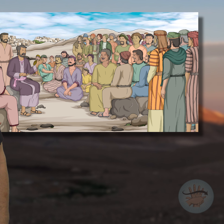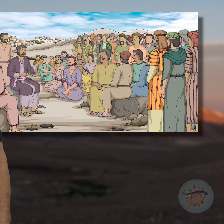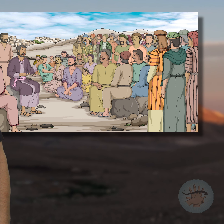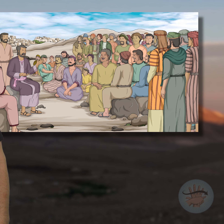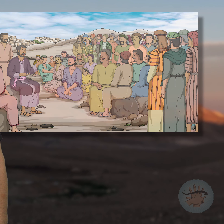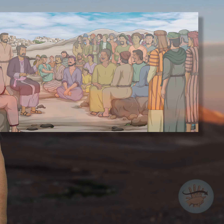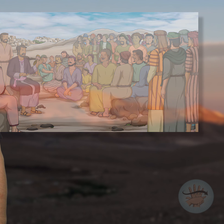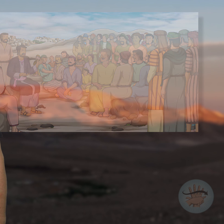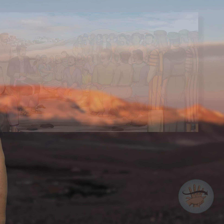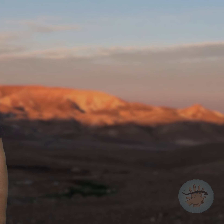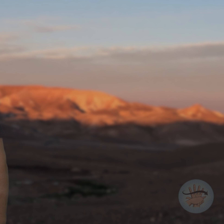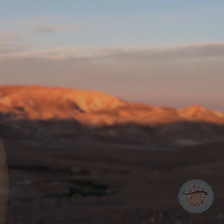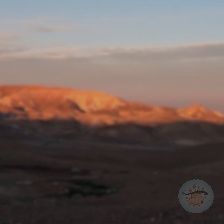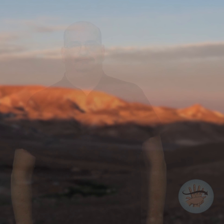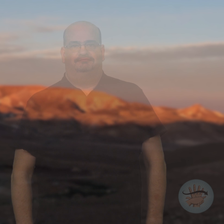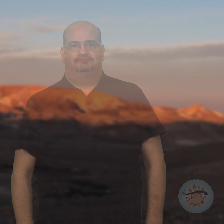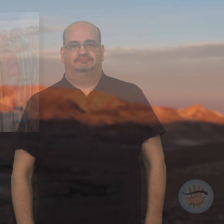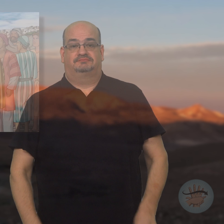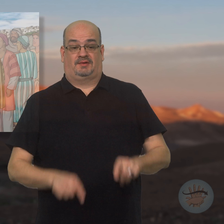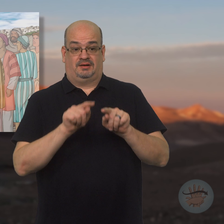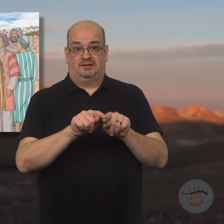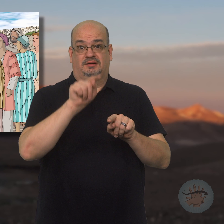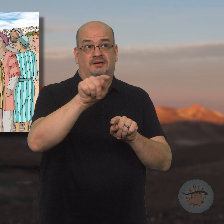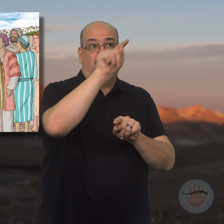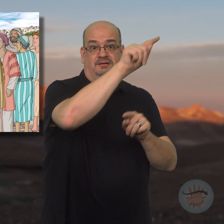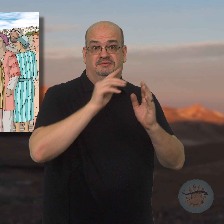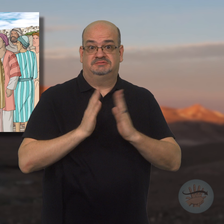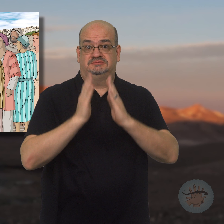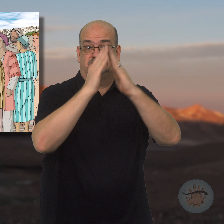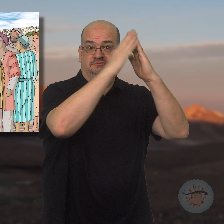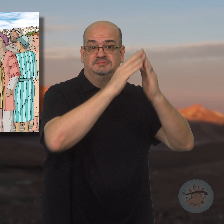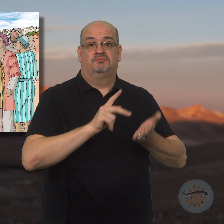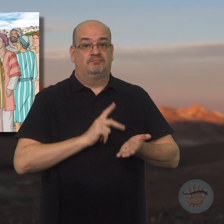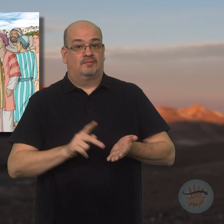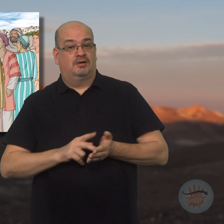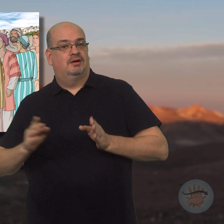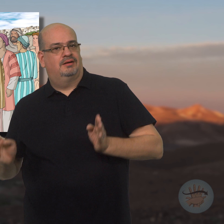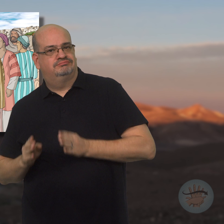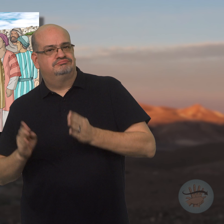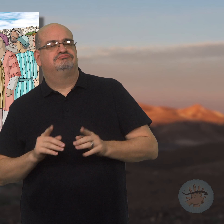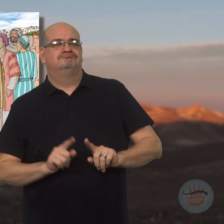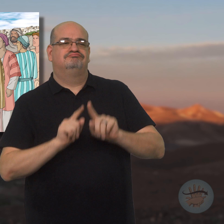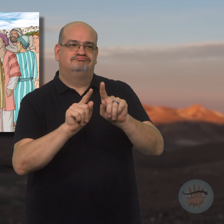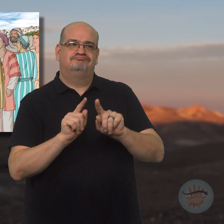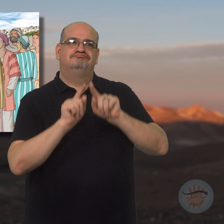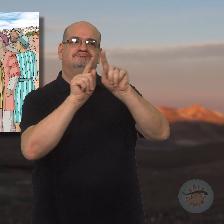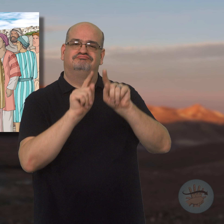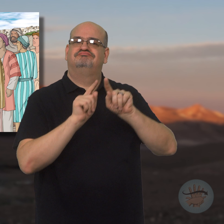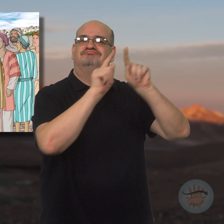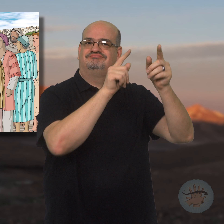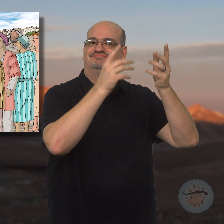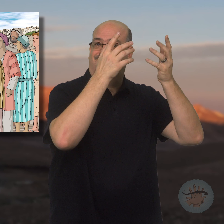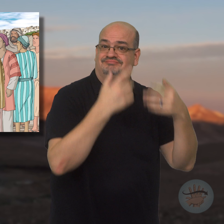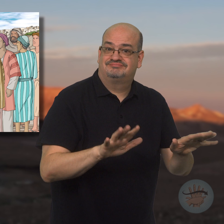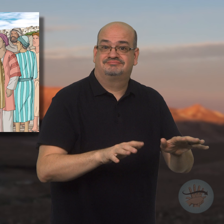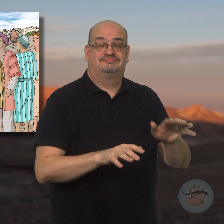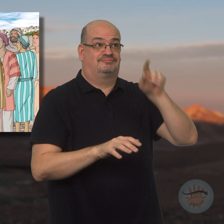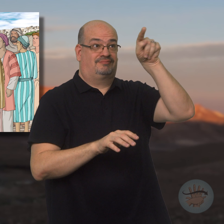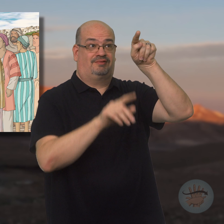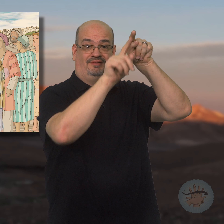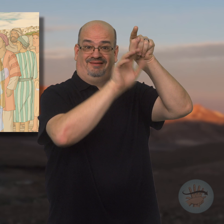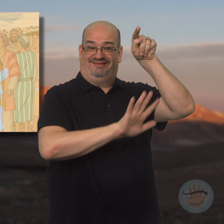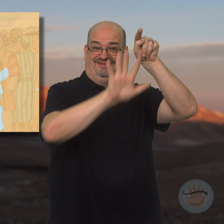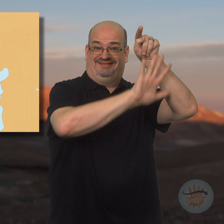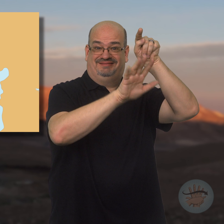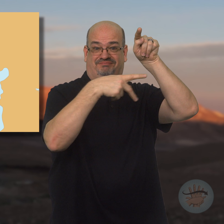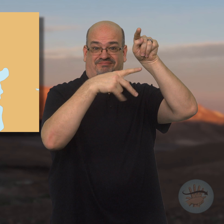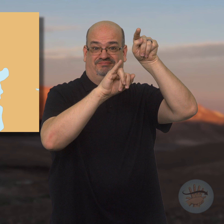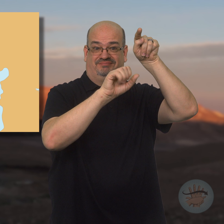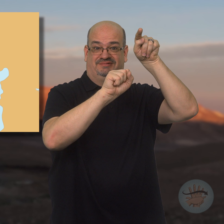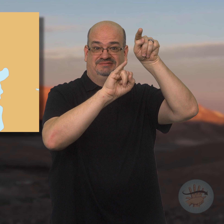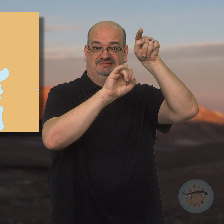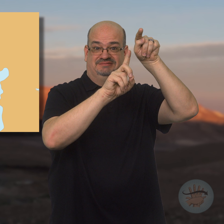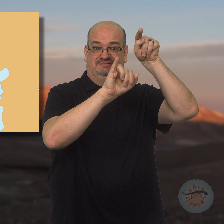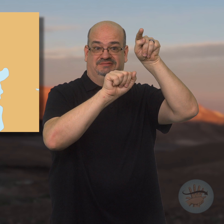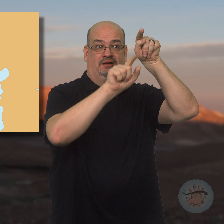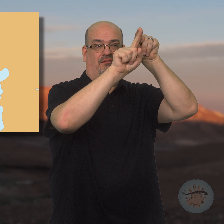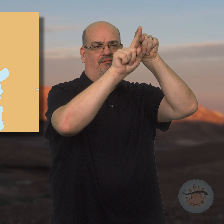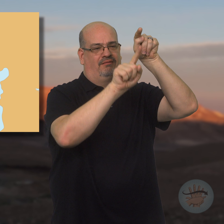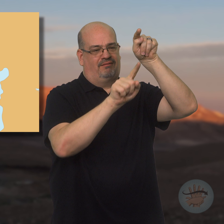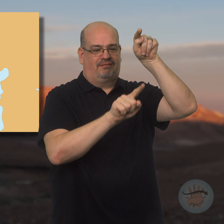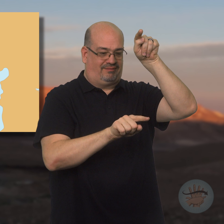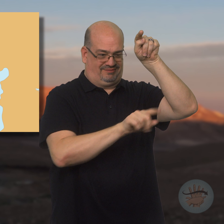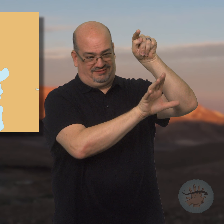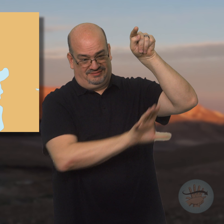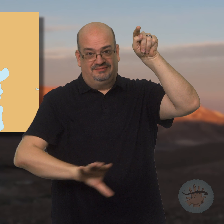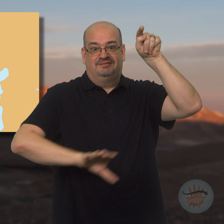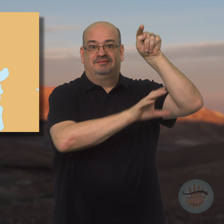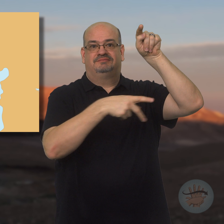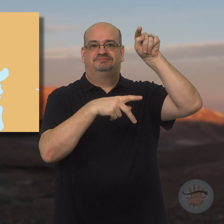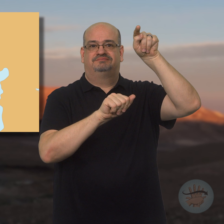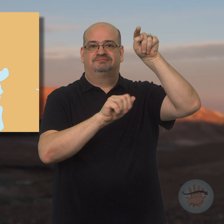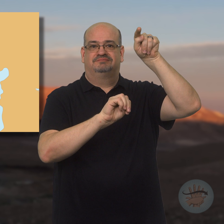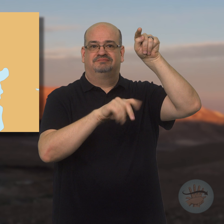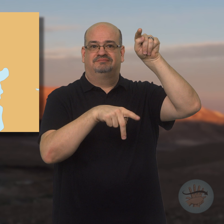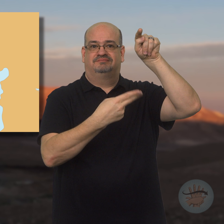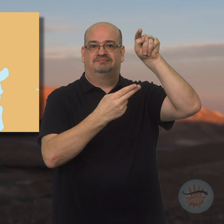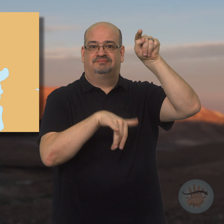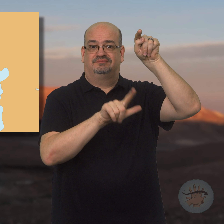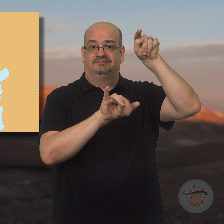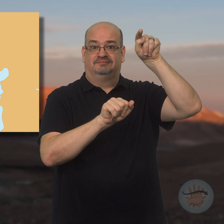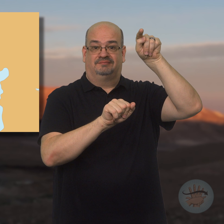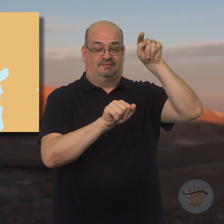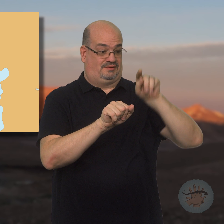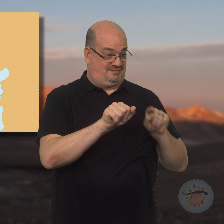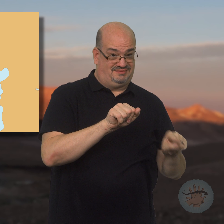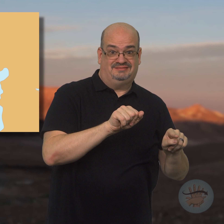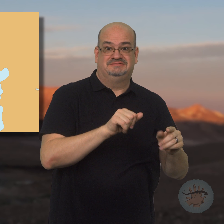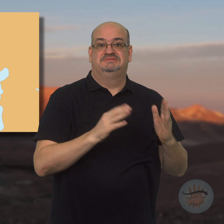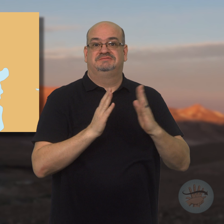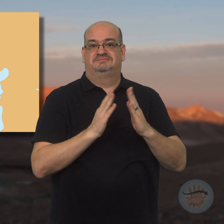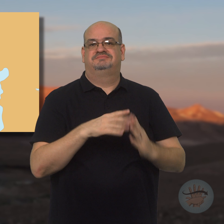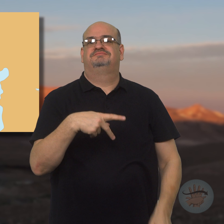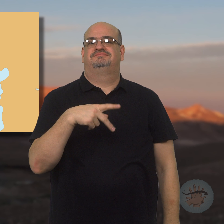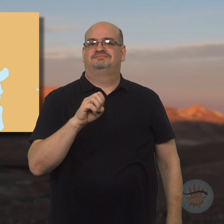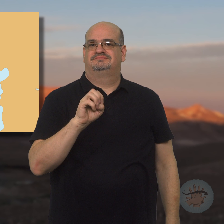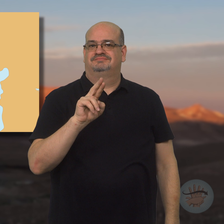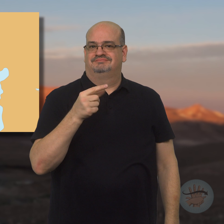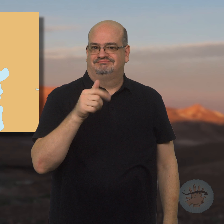After passing through Pisidia, they came to Pamphylia.